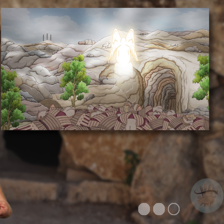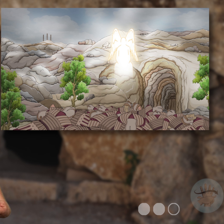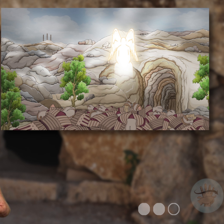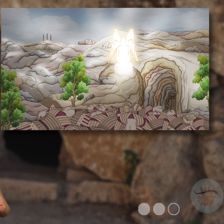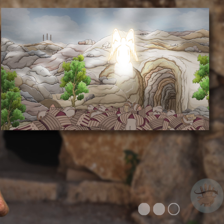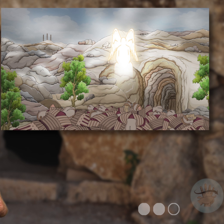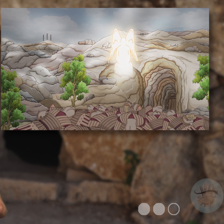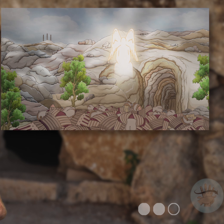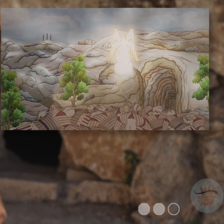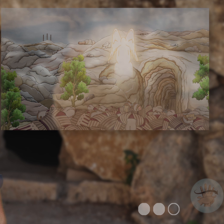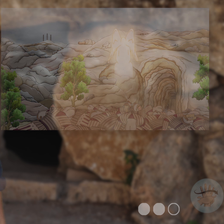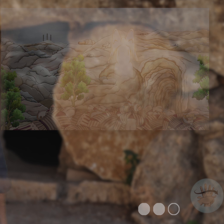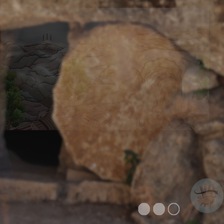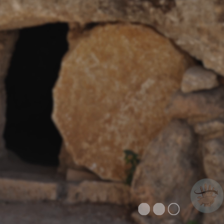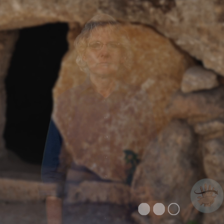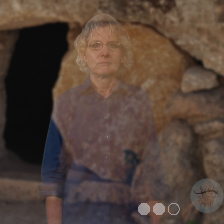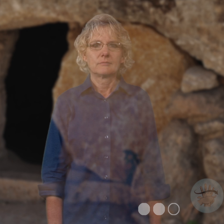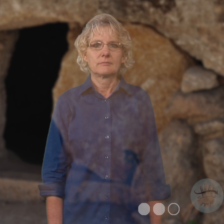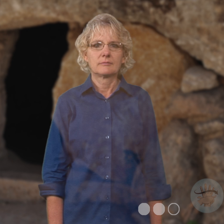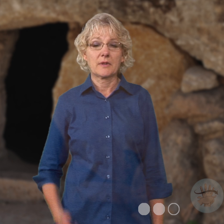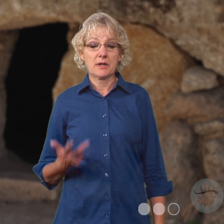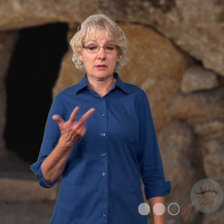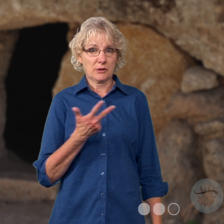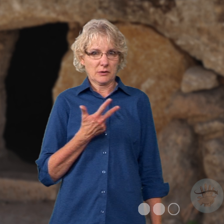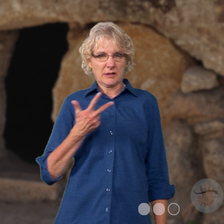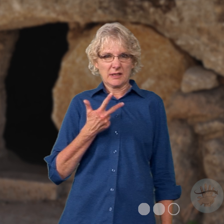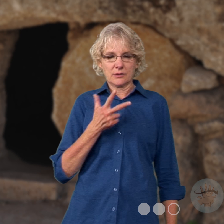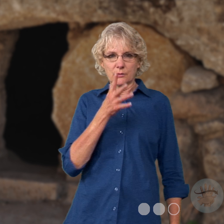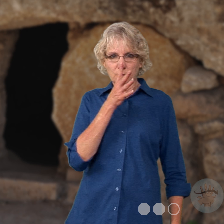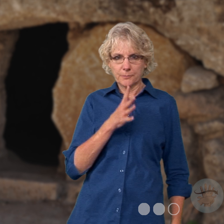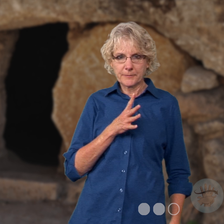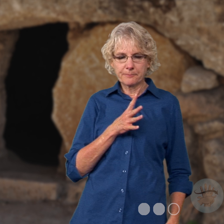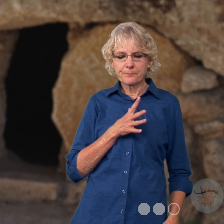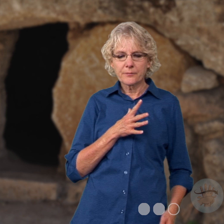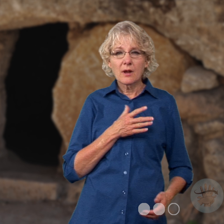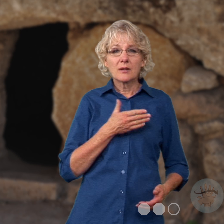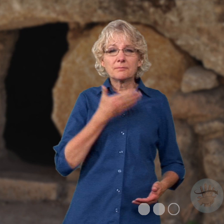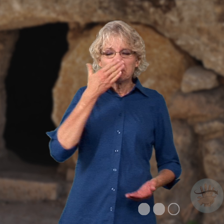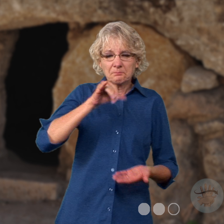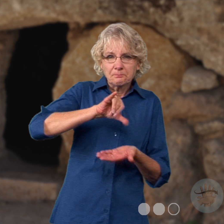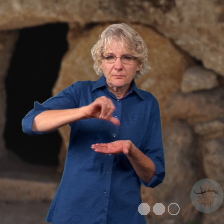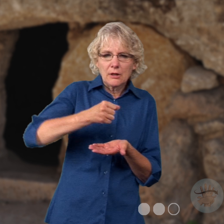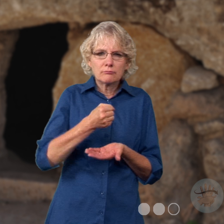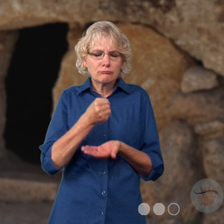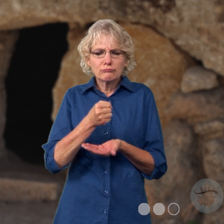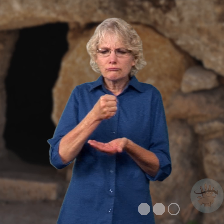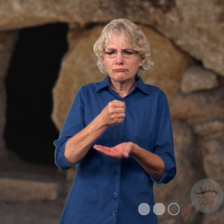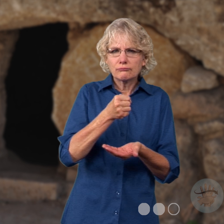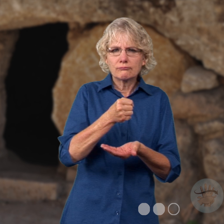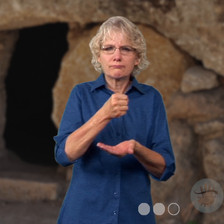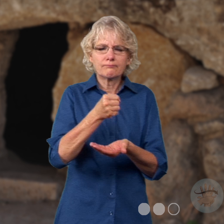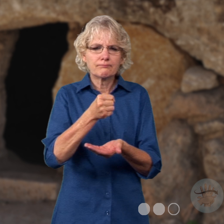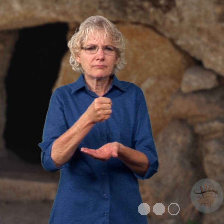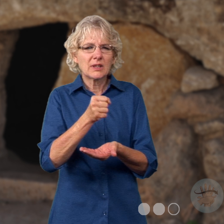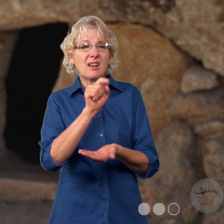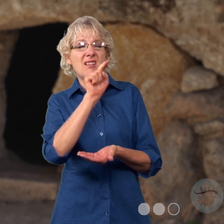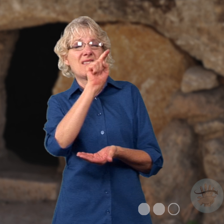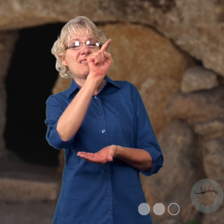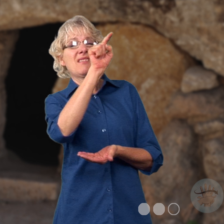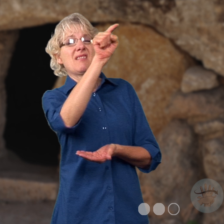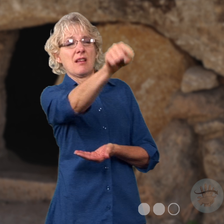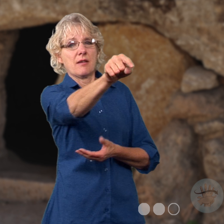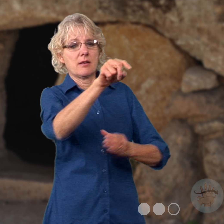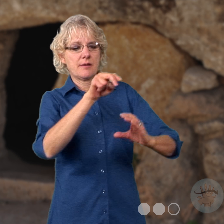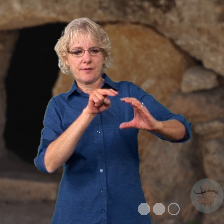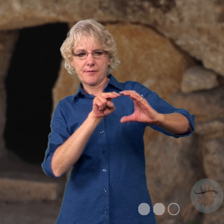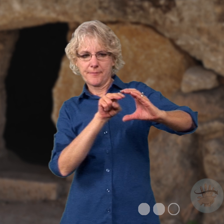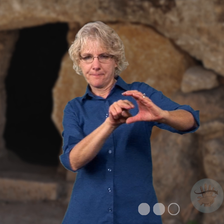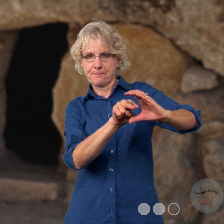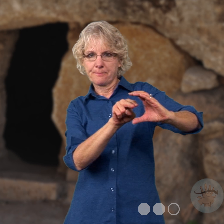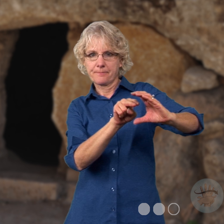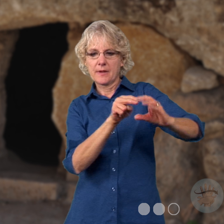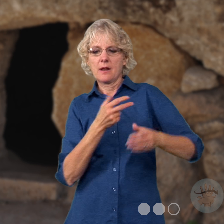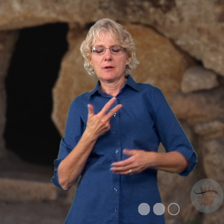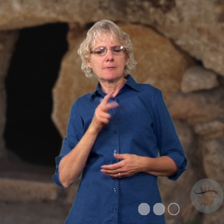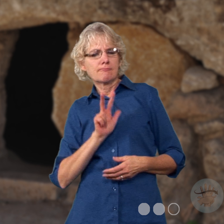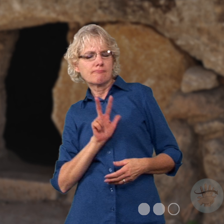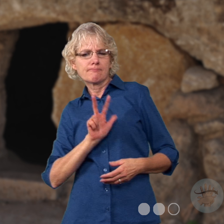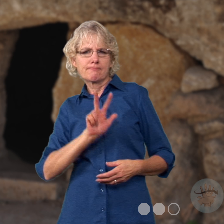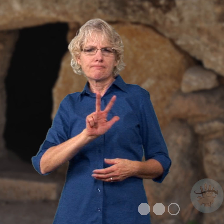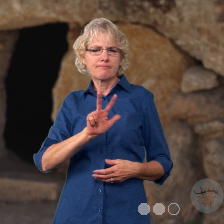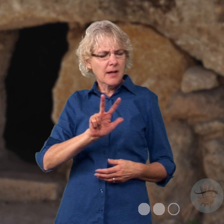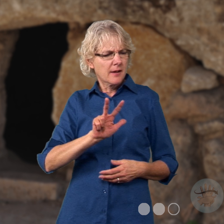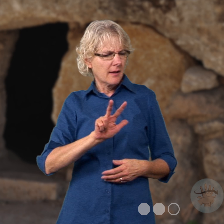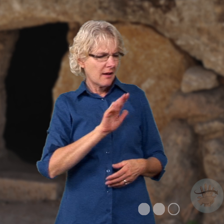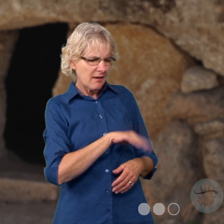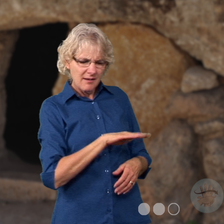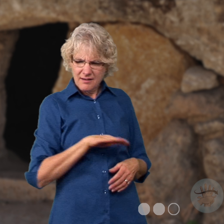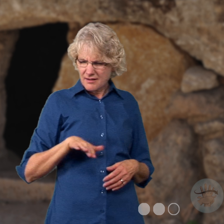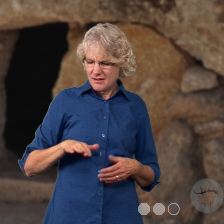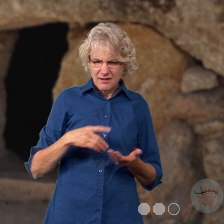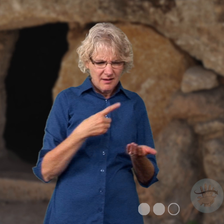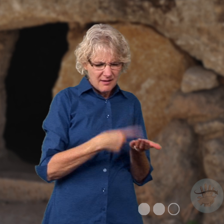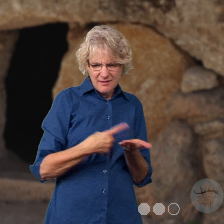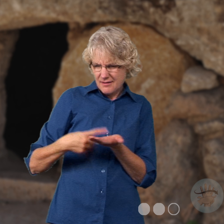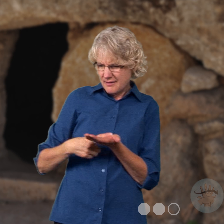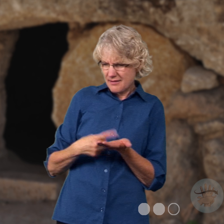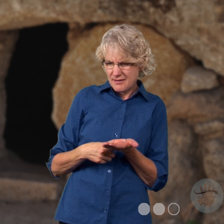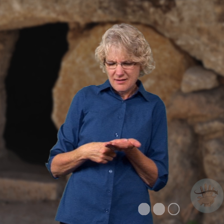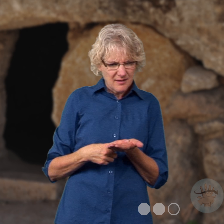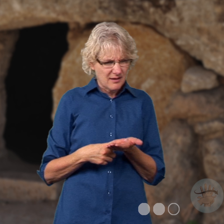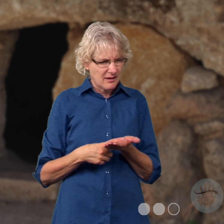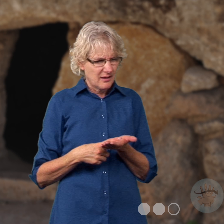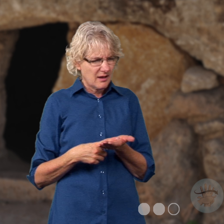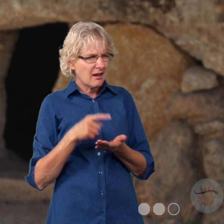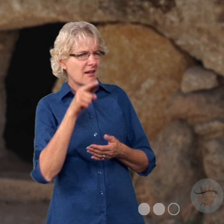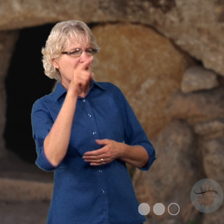They were asking one another, “Who will roll away the stone from the entrance of the tomb?”